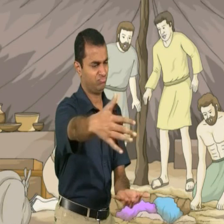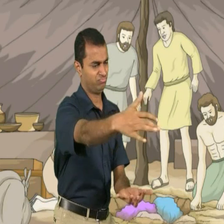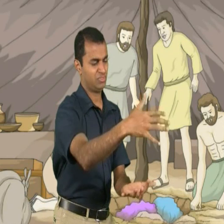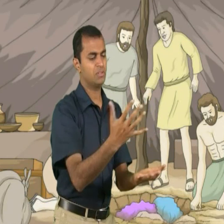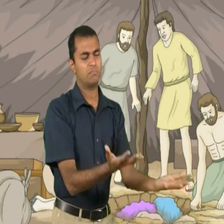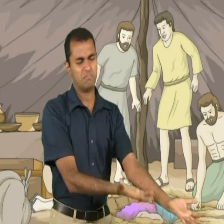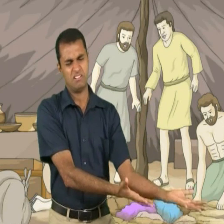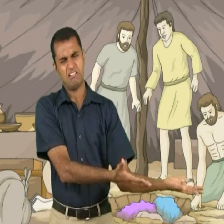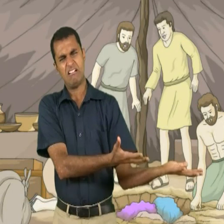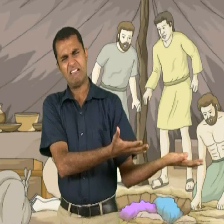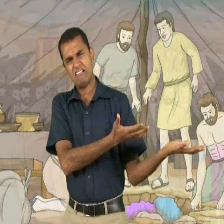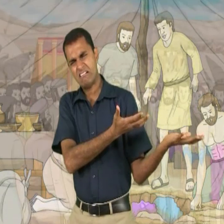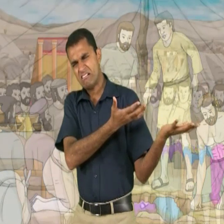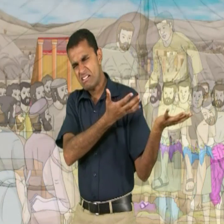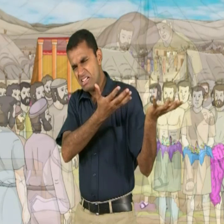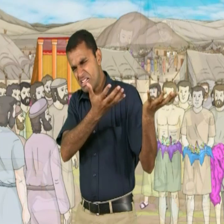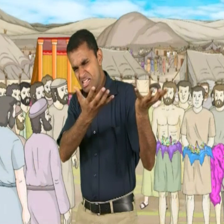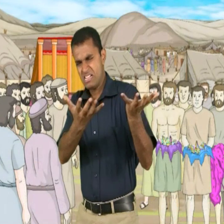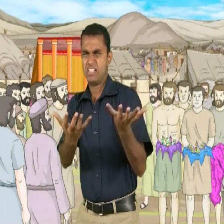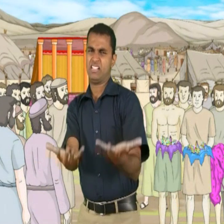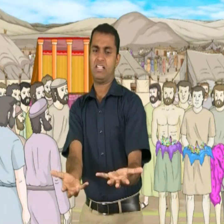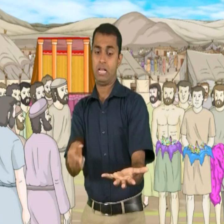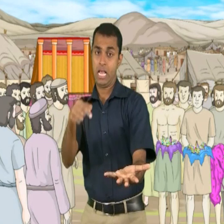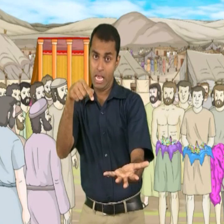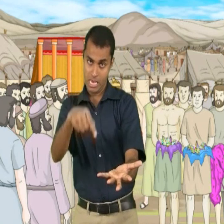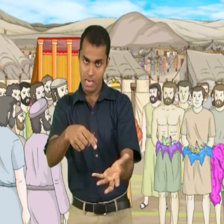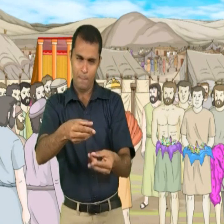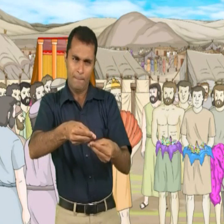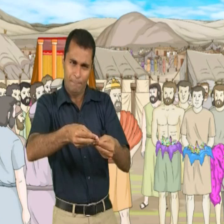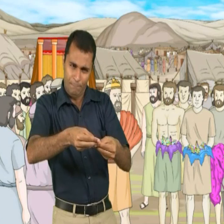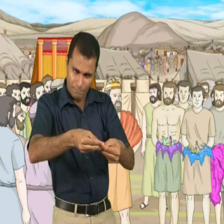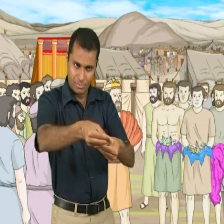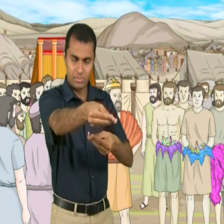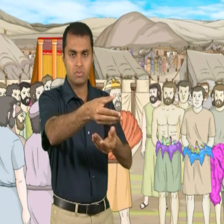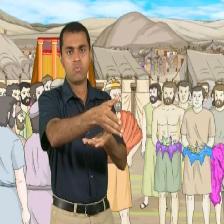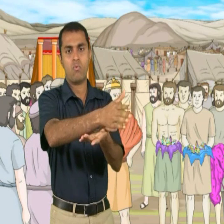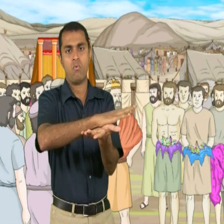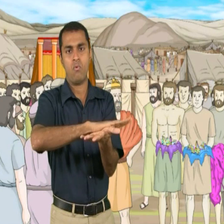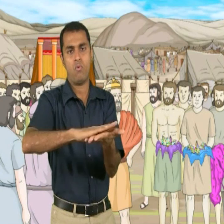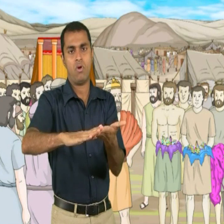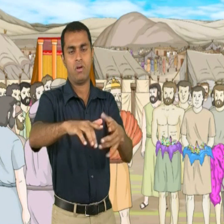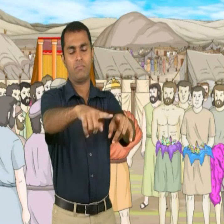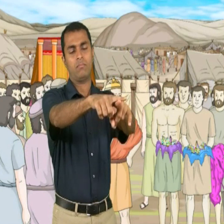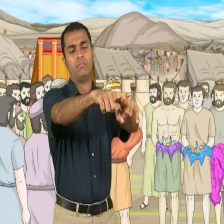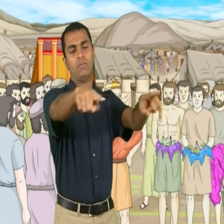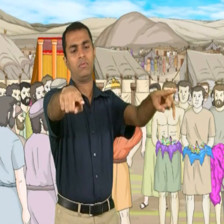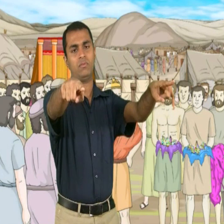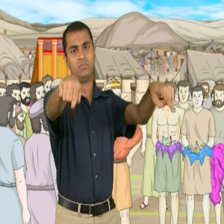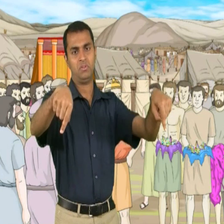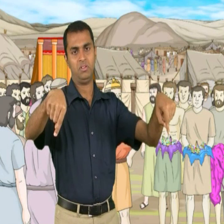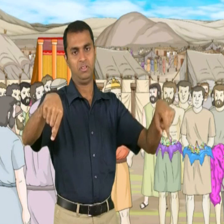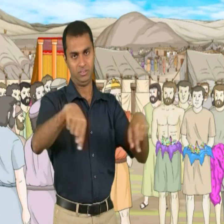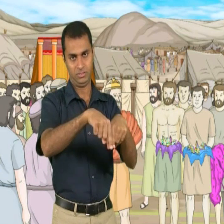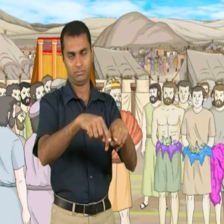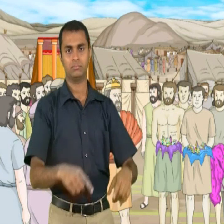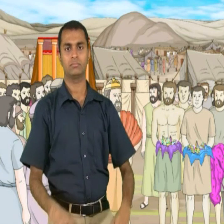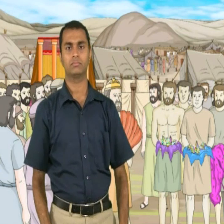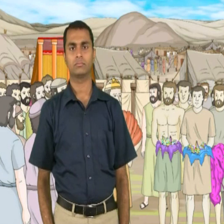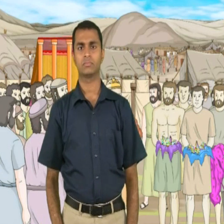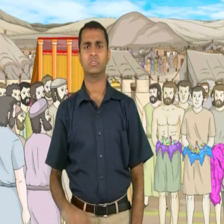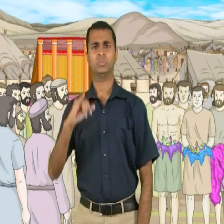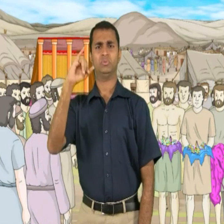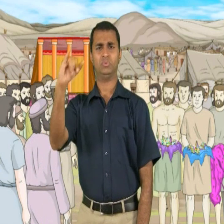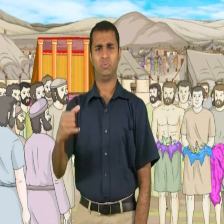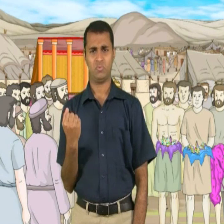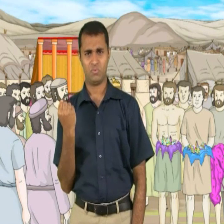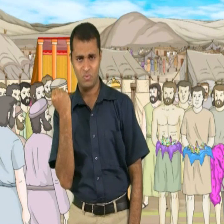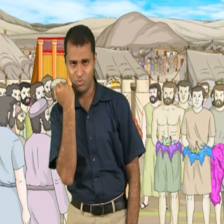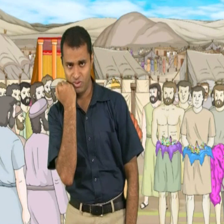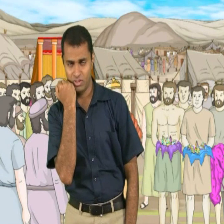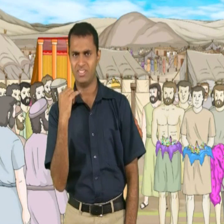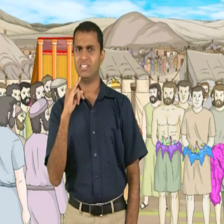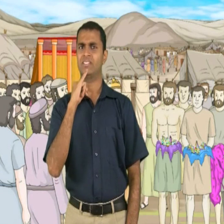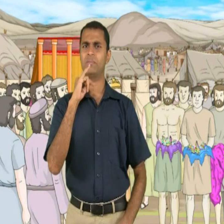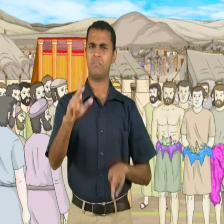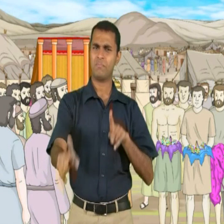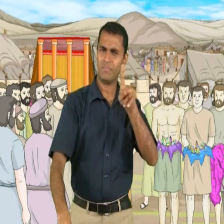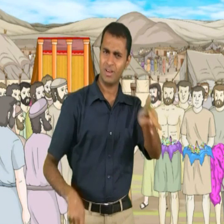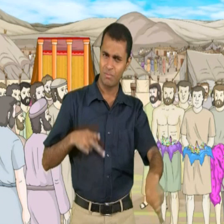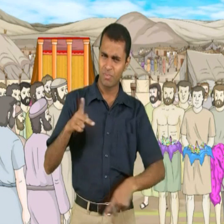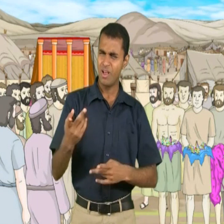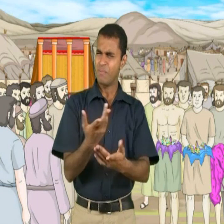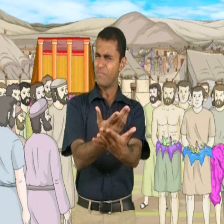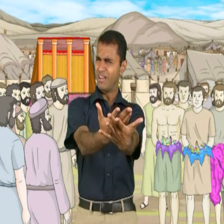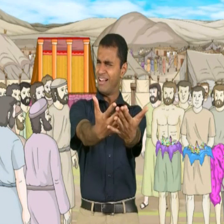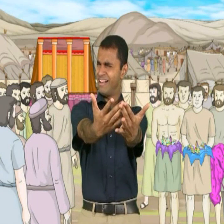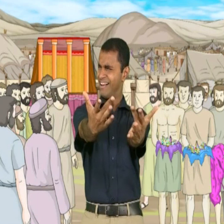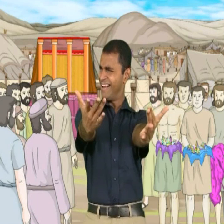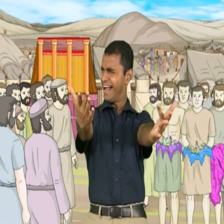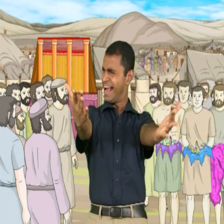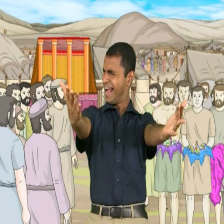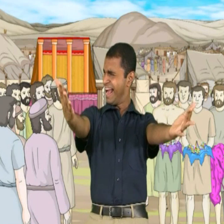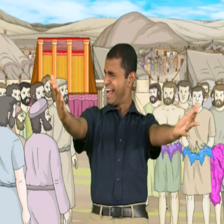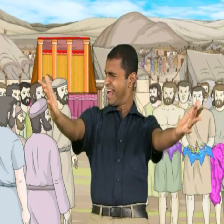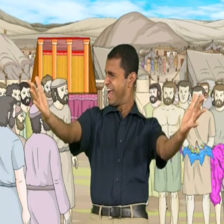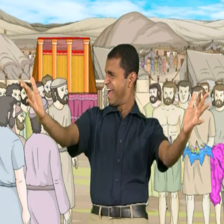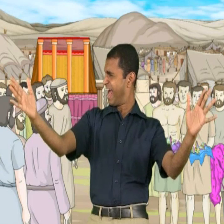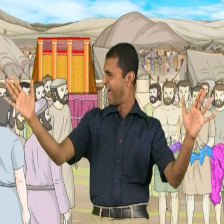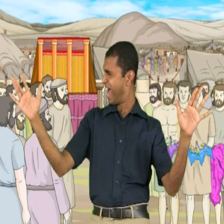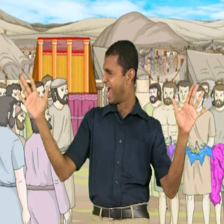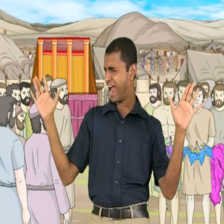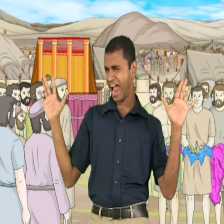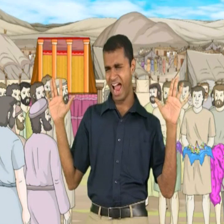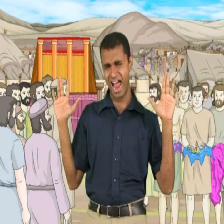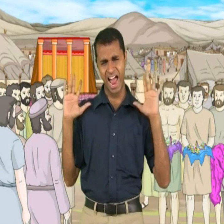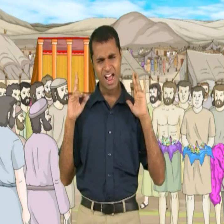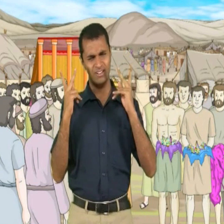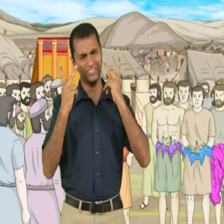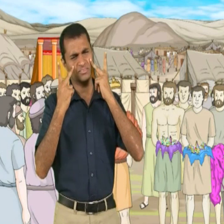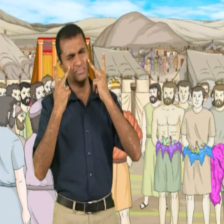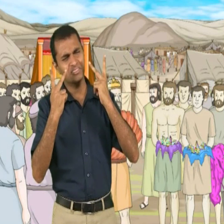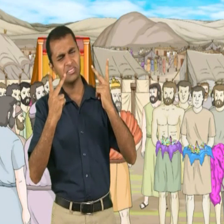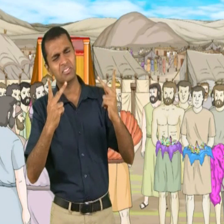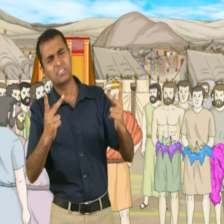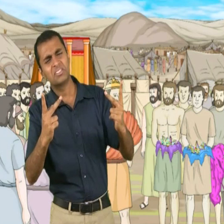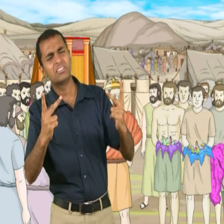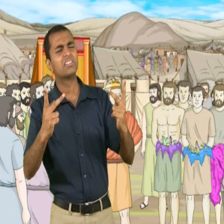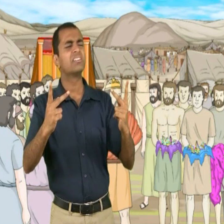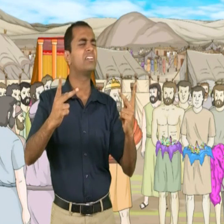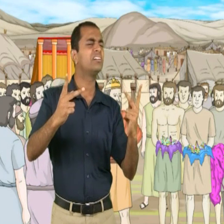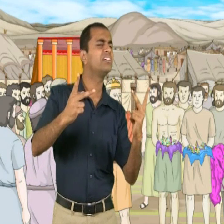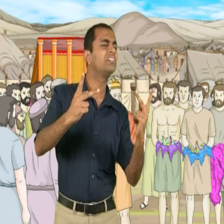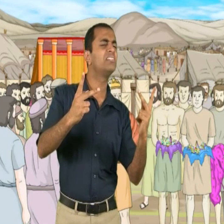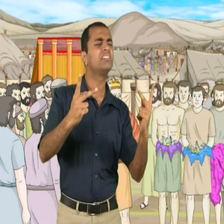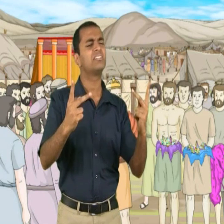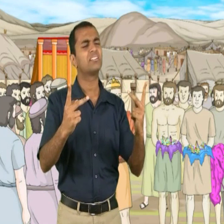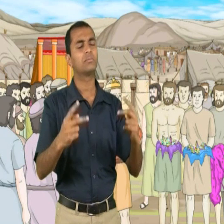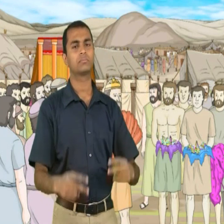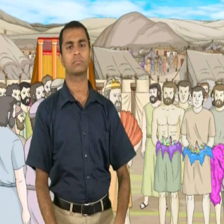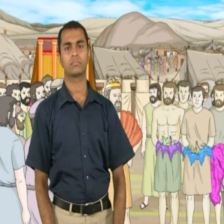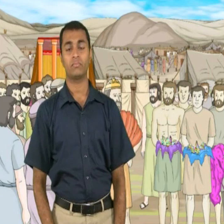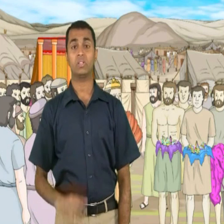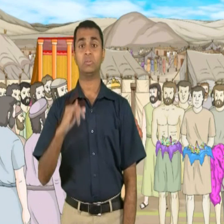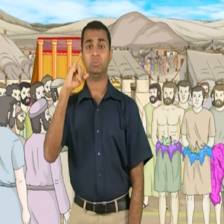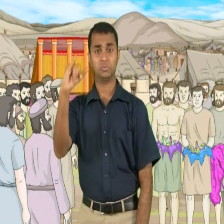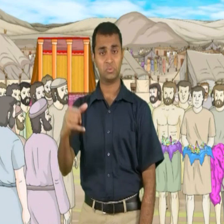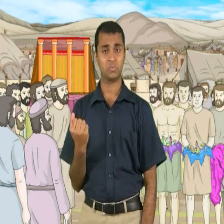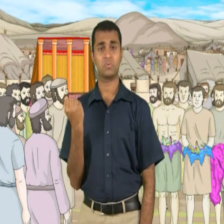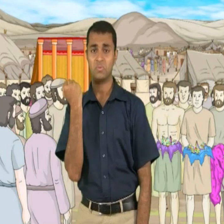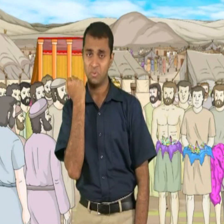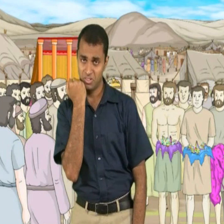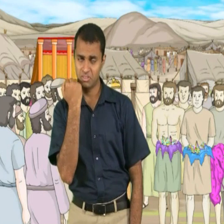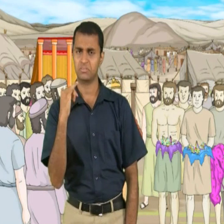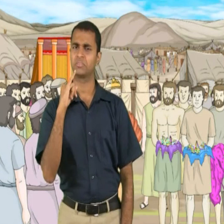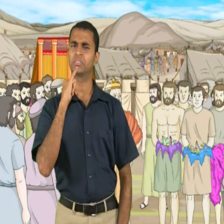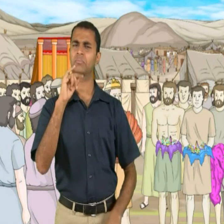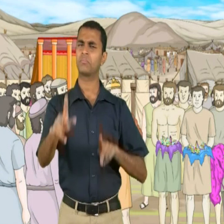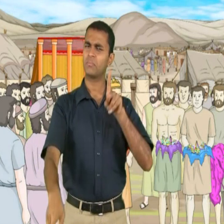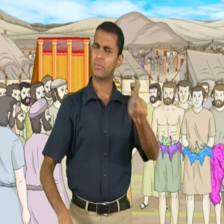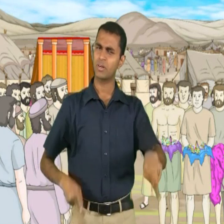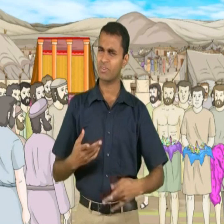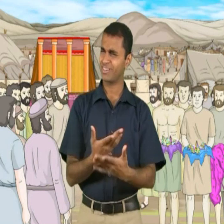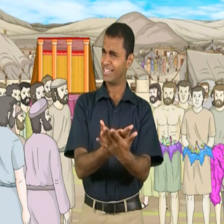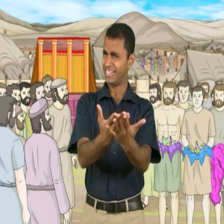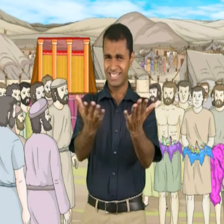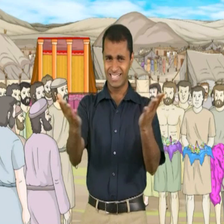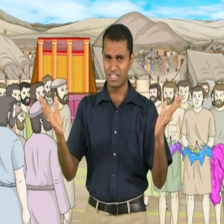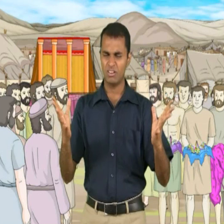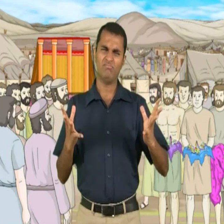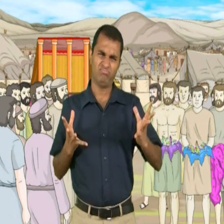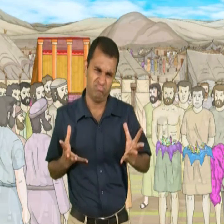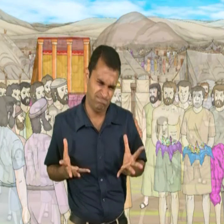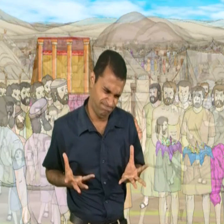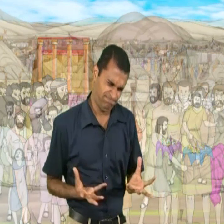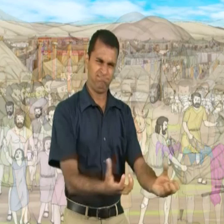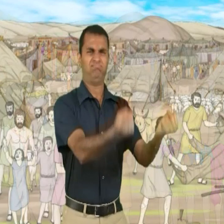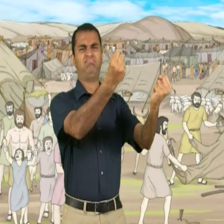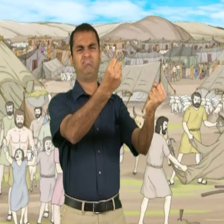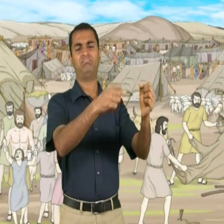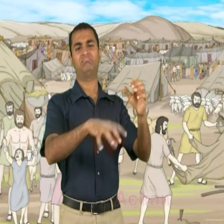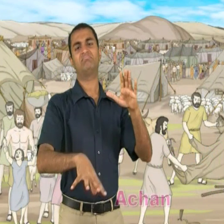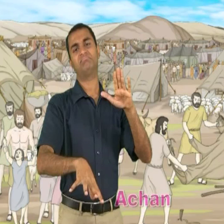They took the things from inside the tent, brought them to Joshua and all the Israelites, and spread them out before the LORD.